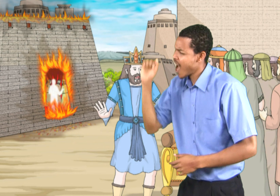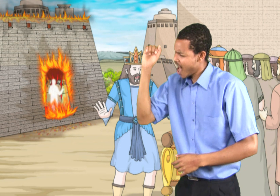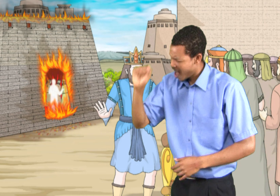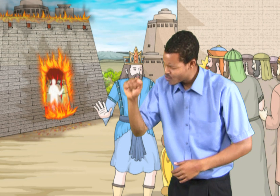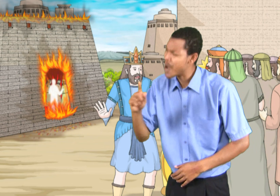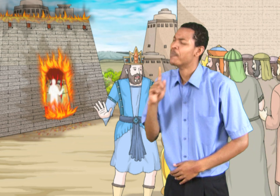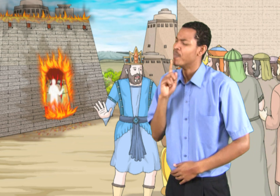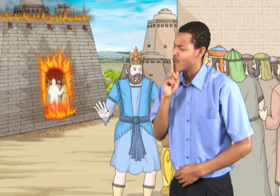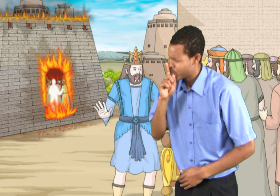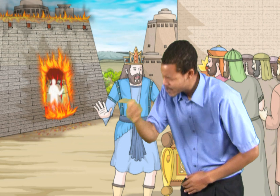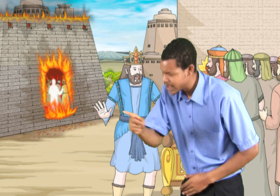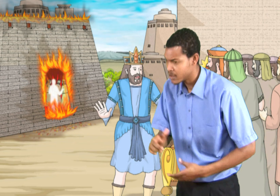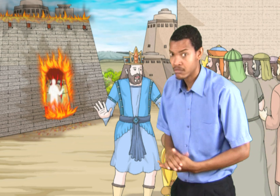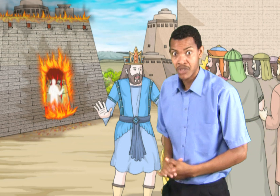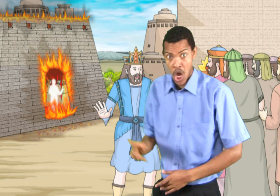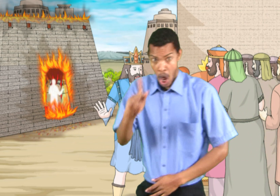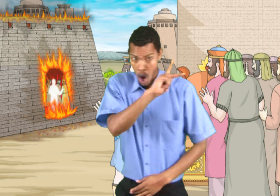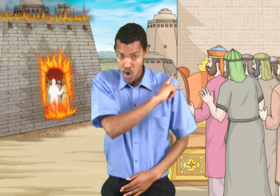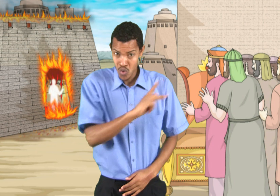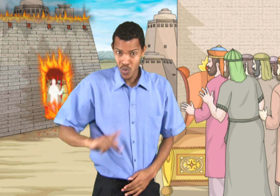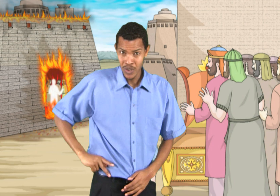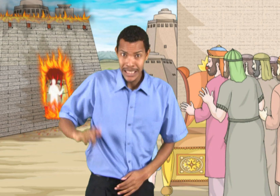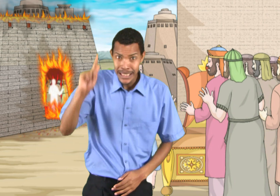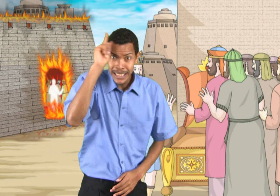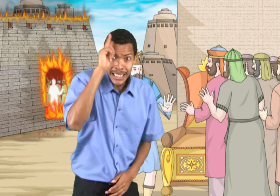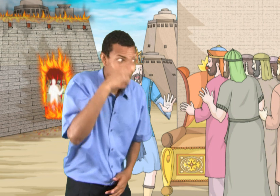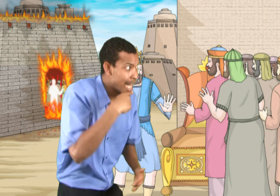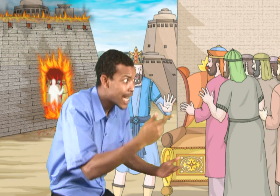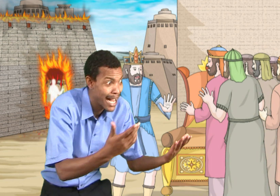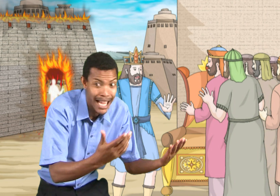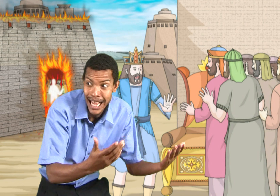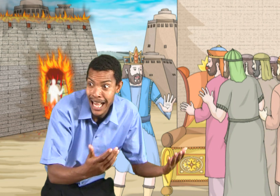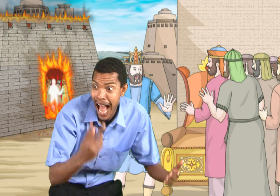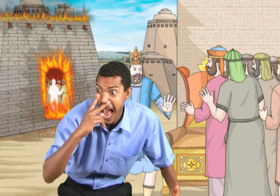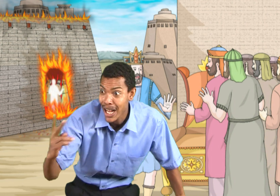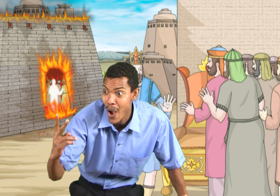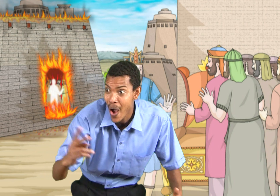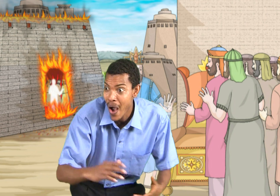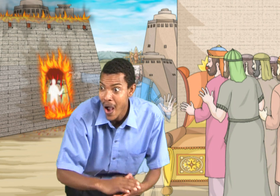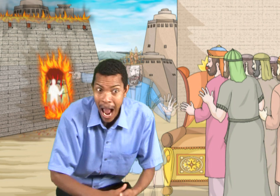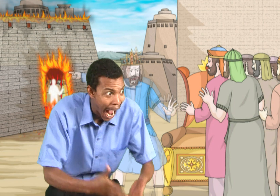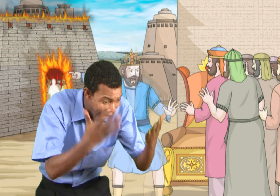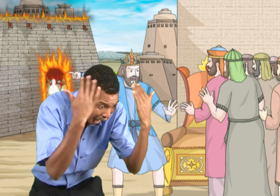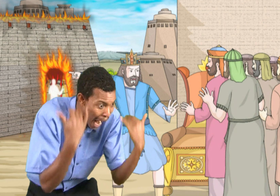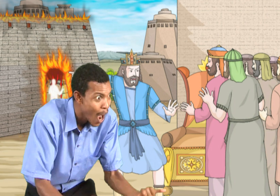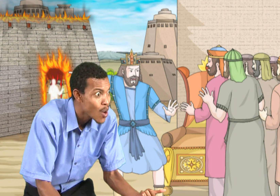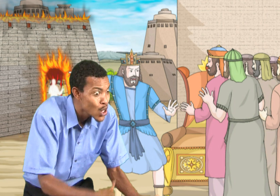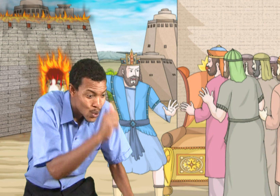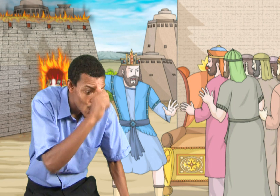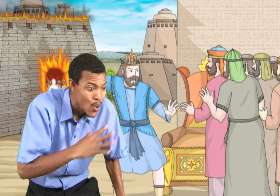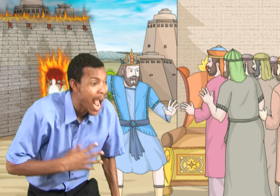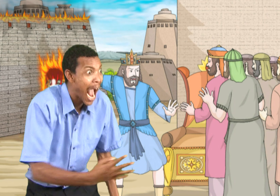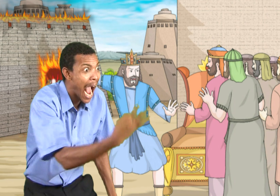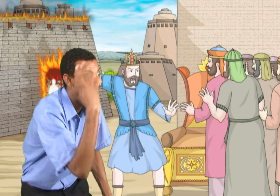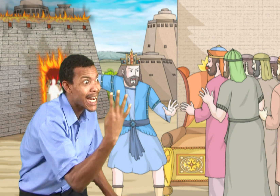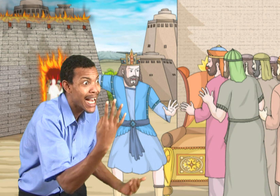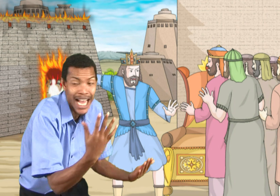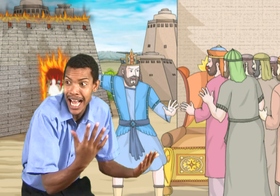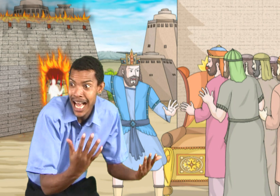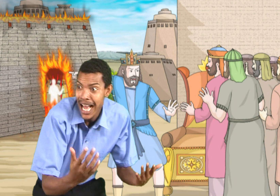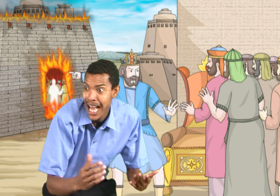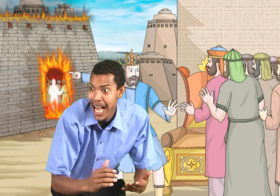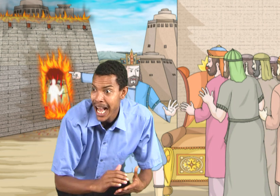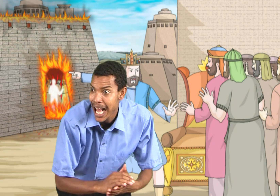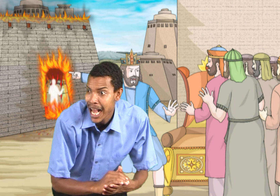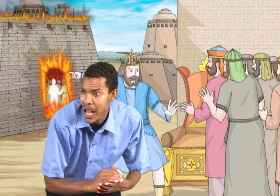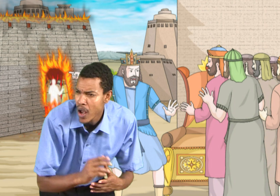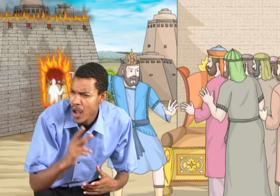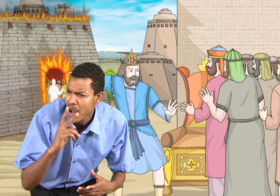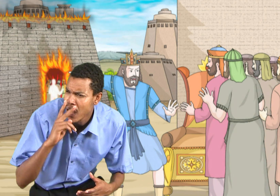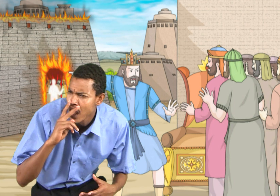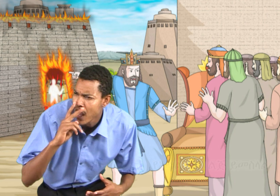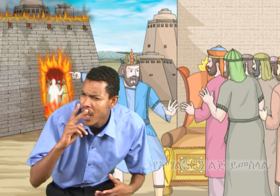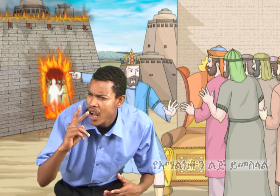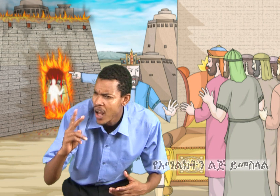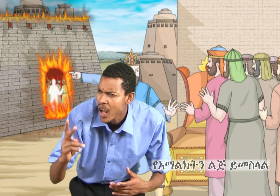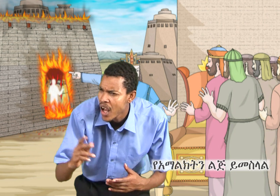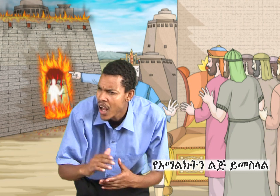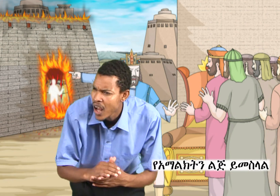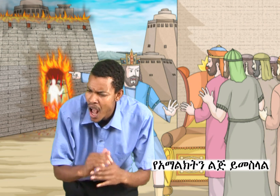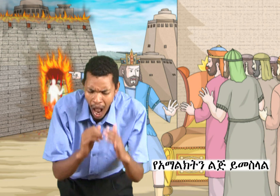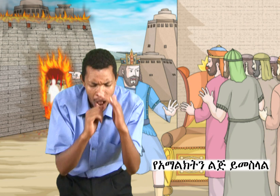“Certainly, O king,” they replied. “Look!” he exclaimed.